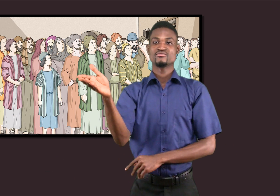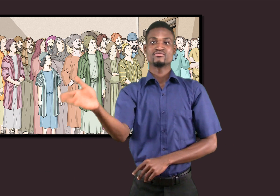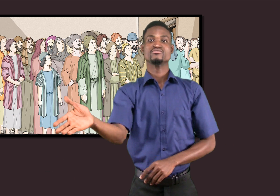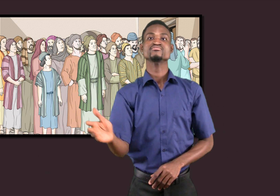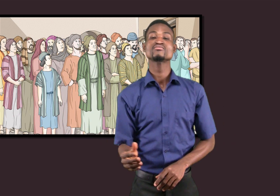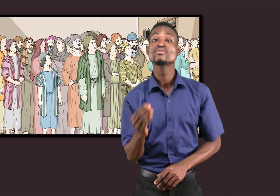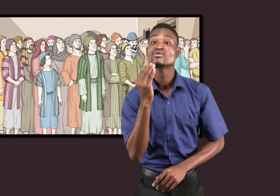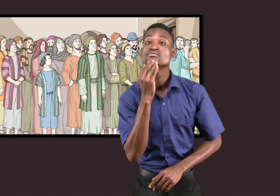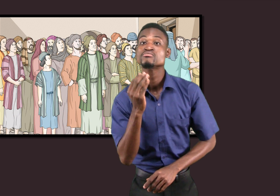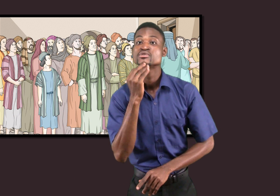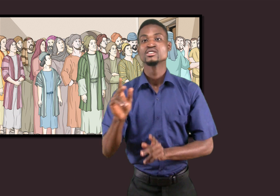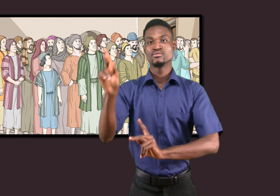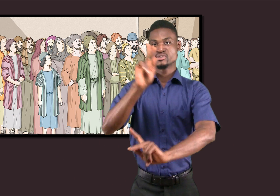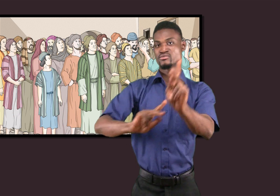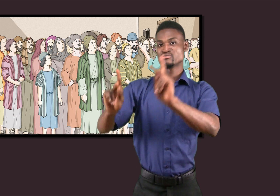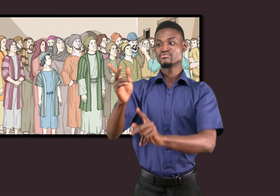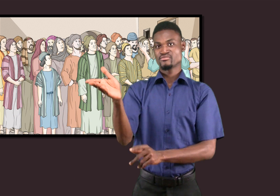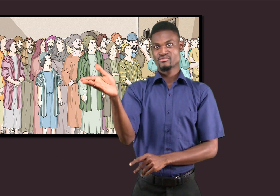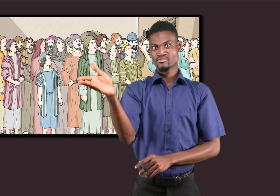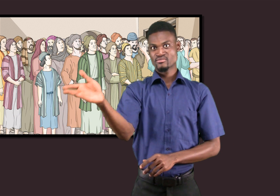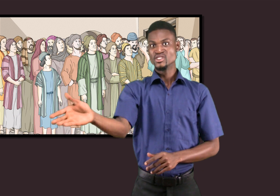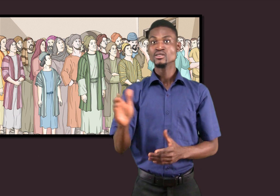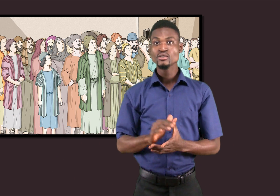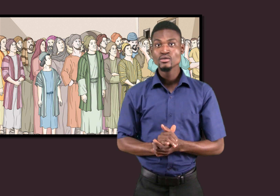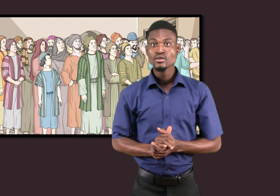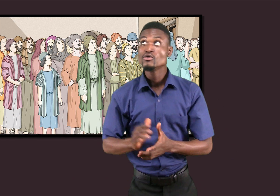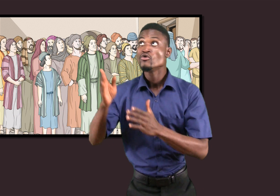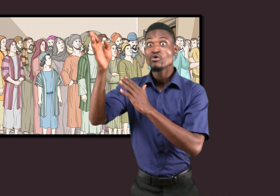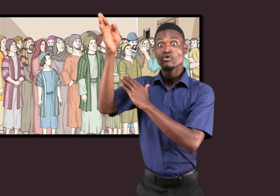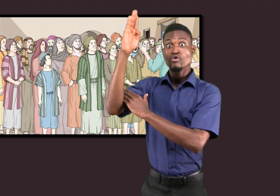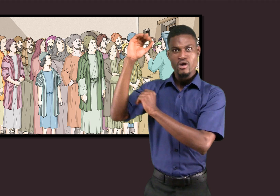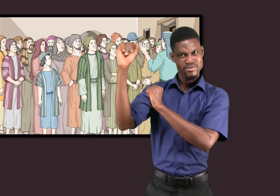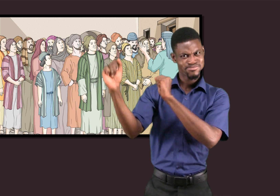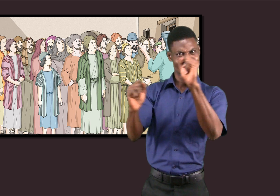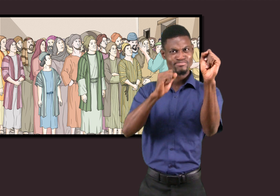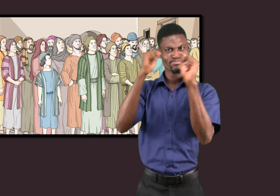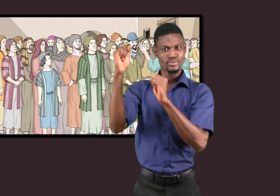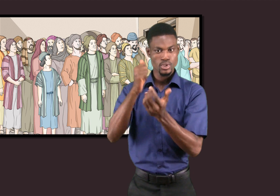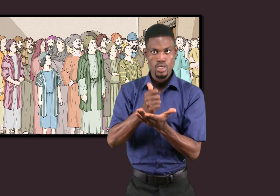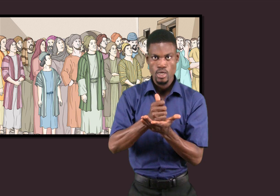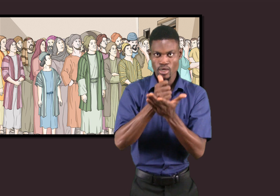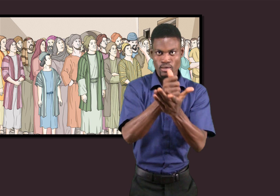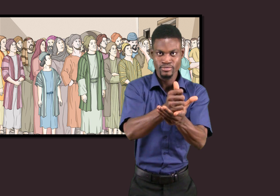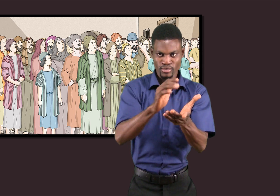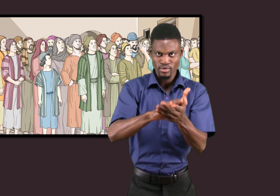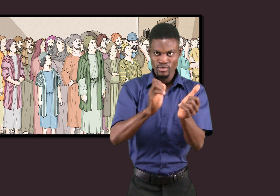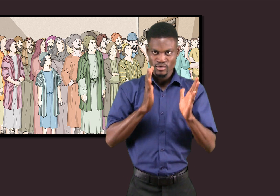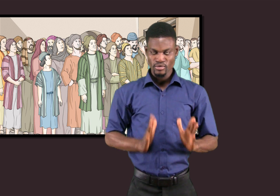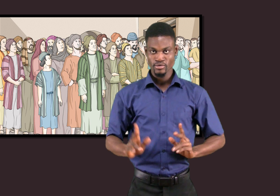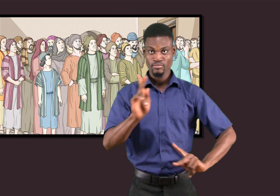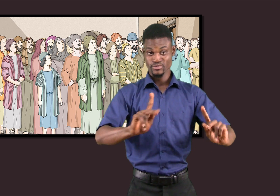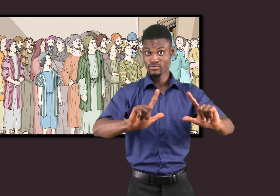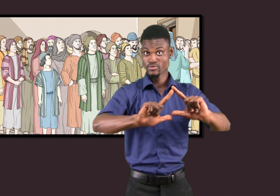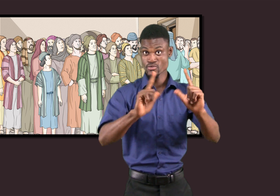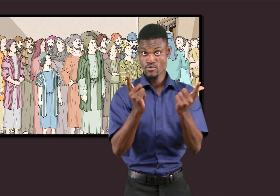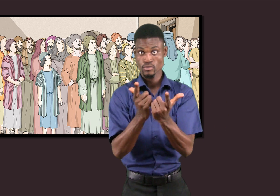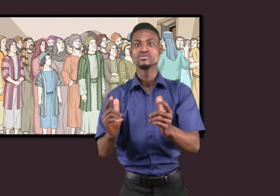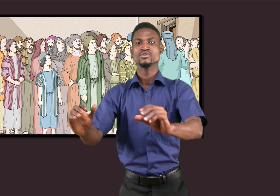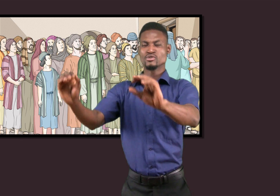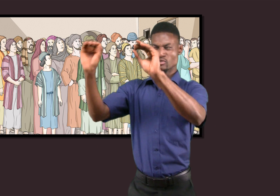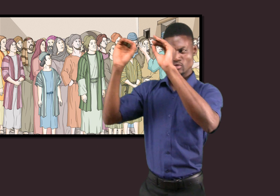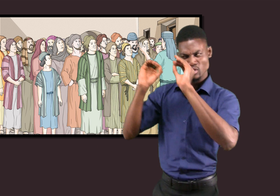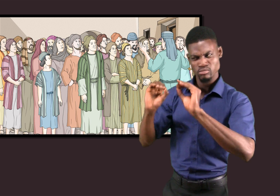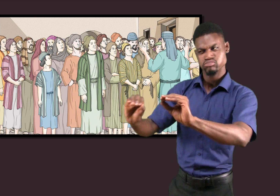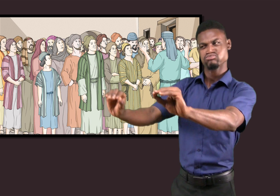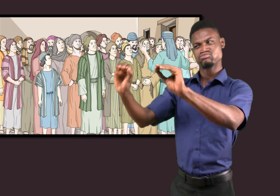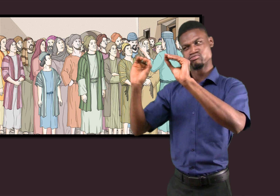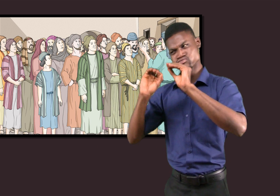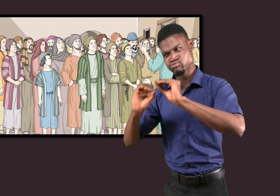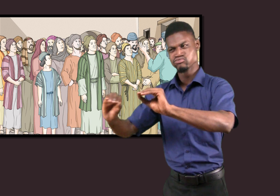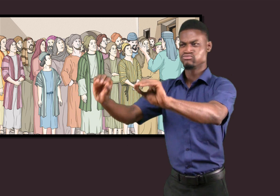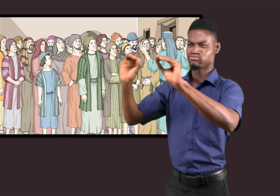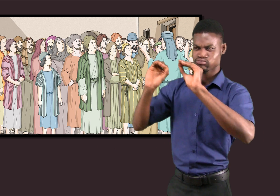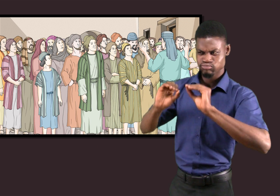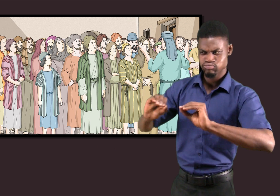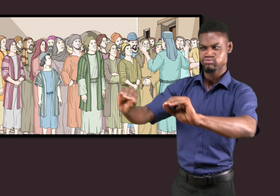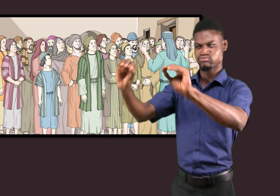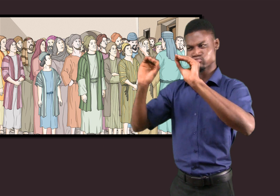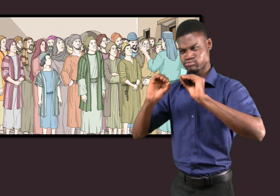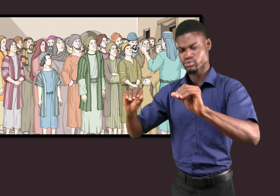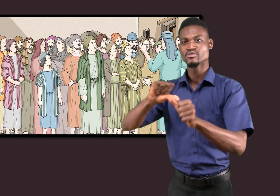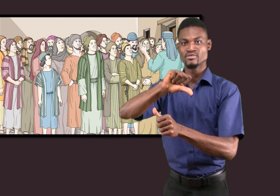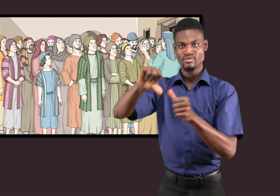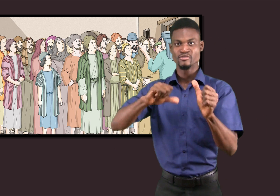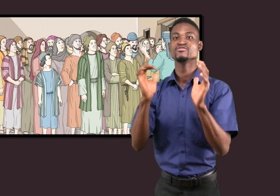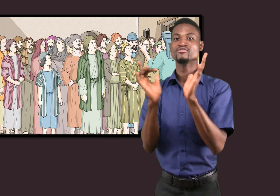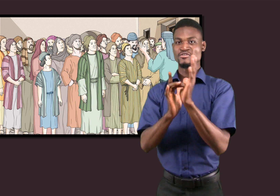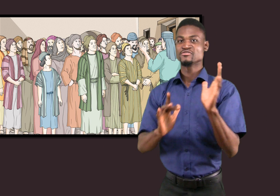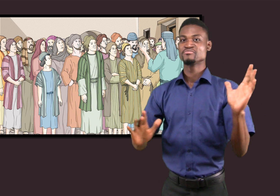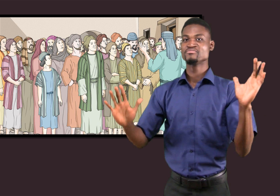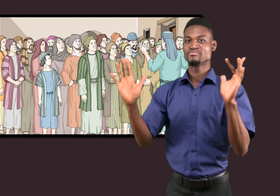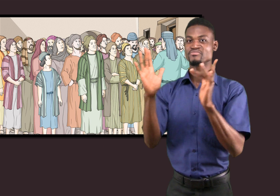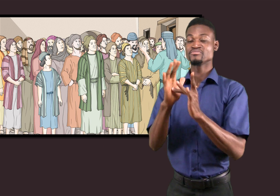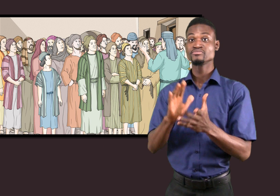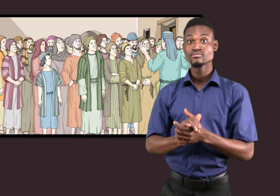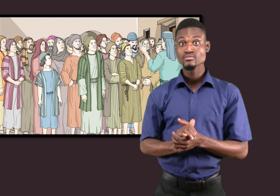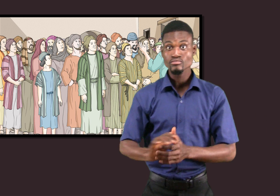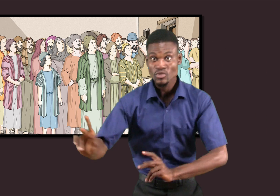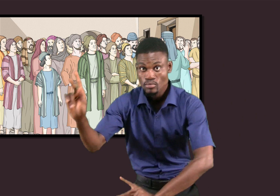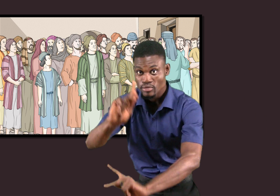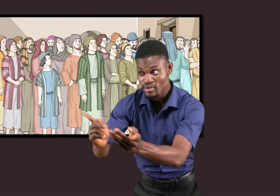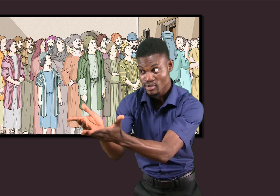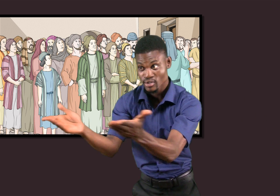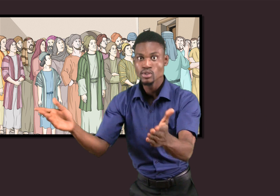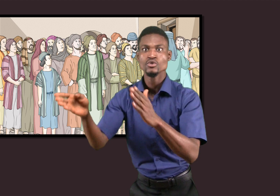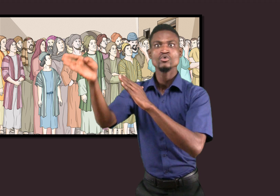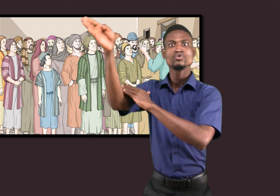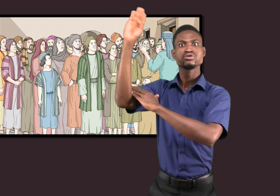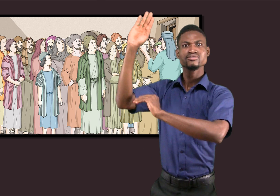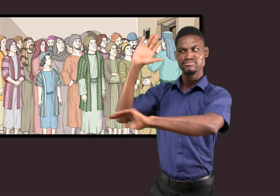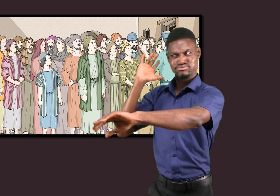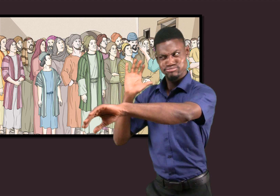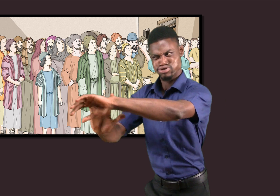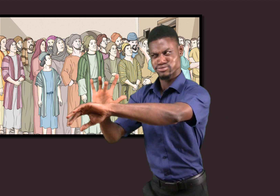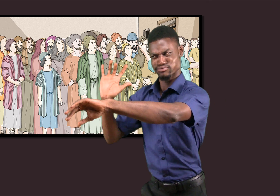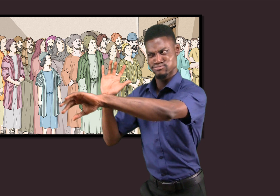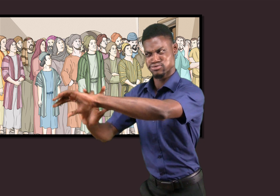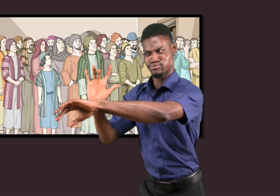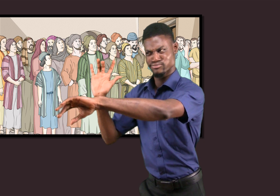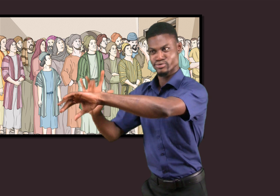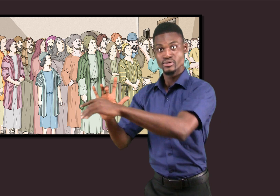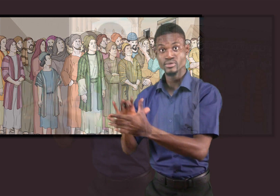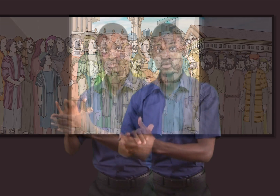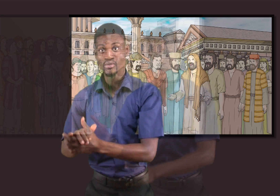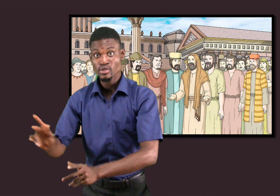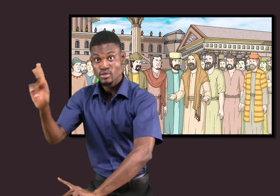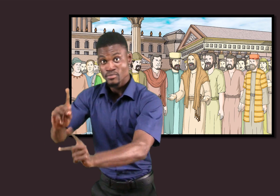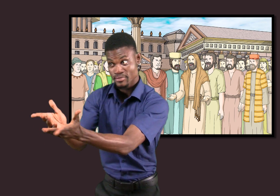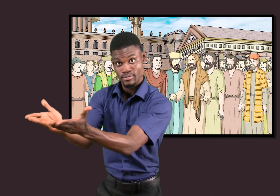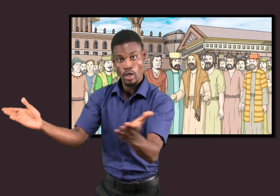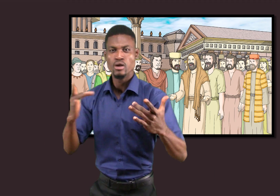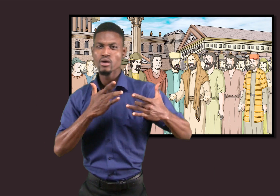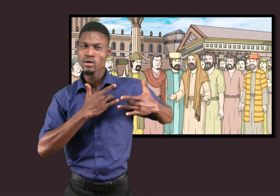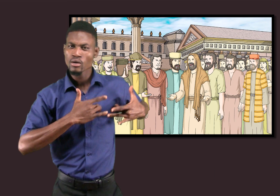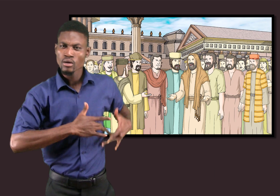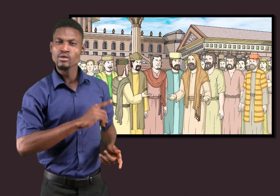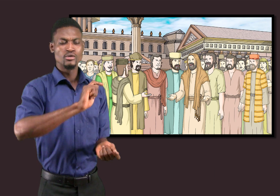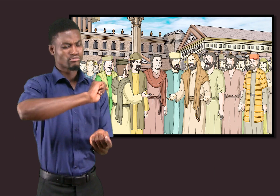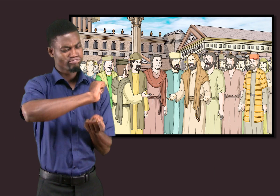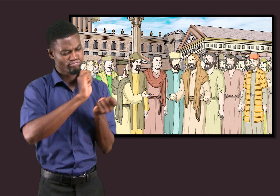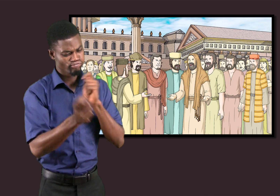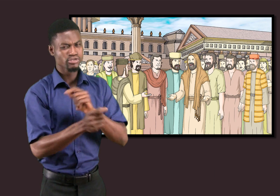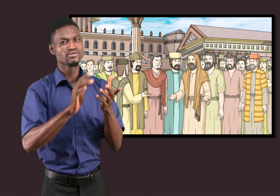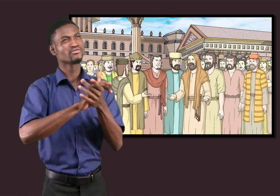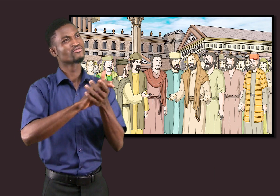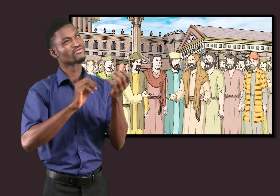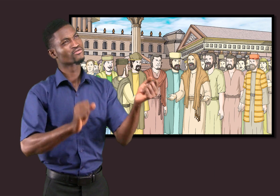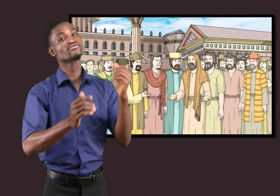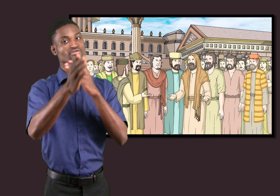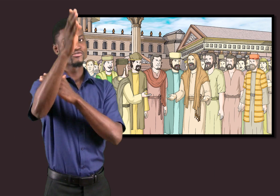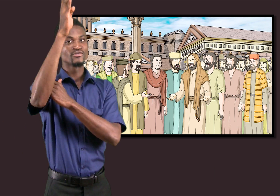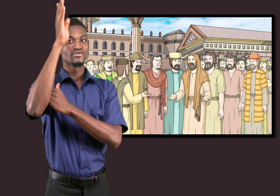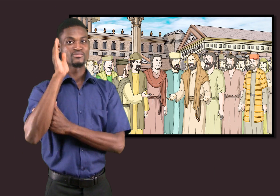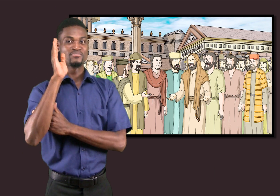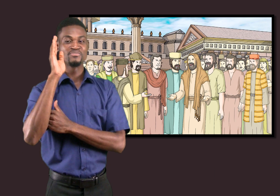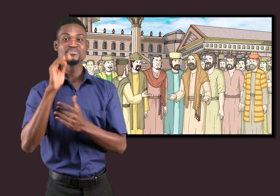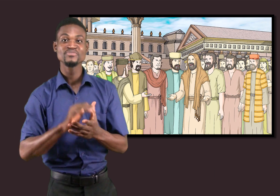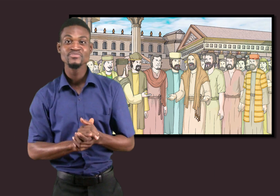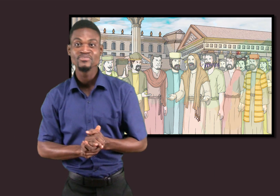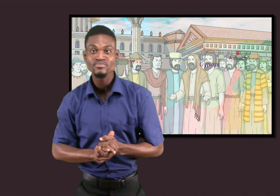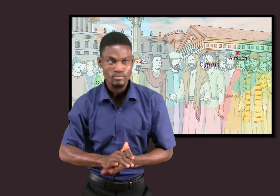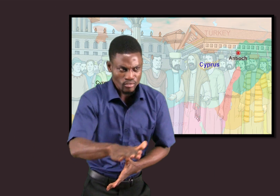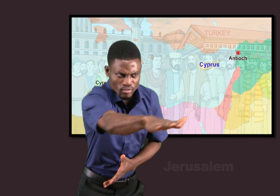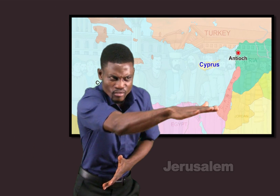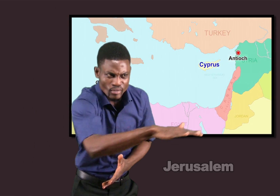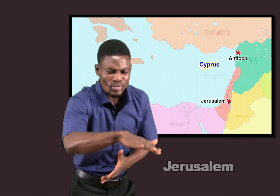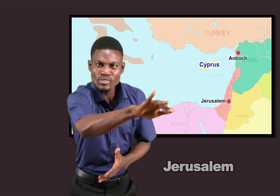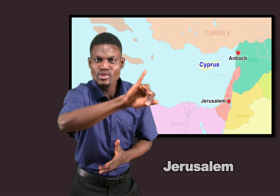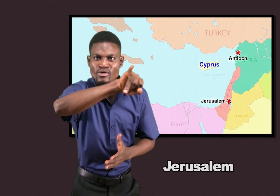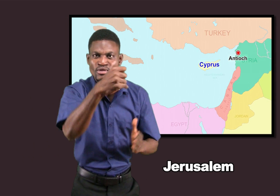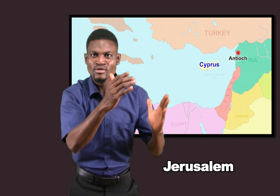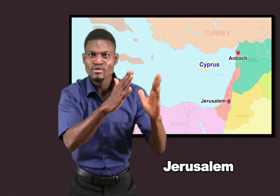The hand of the Lord was with them, and a great number of people believed and turned to the Lord.